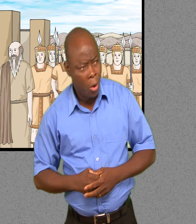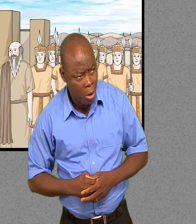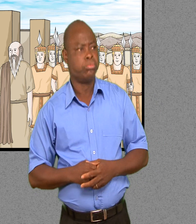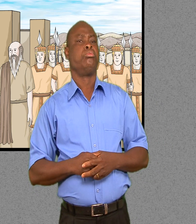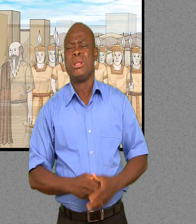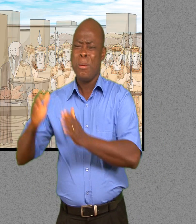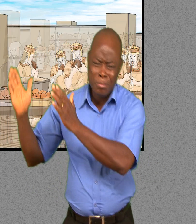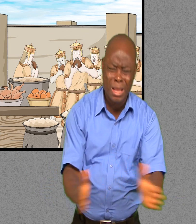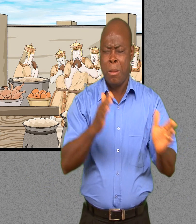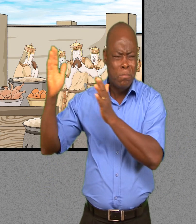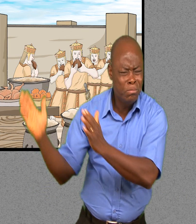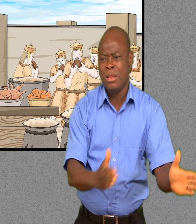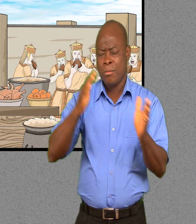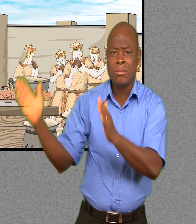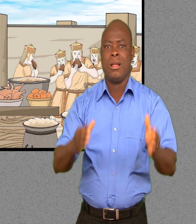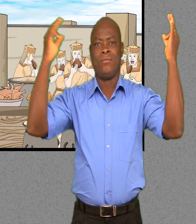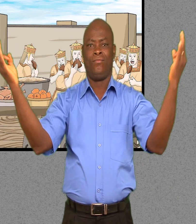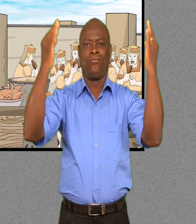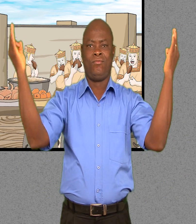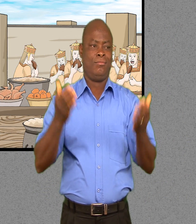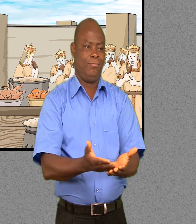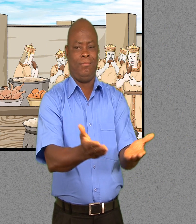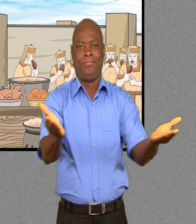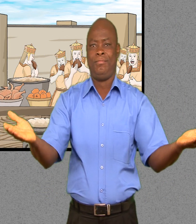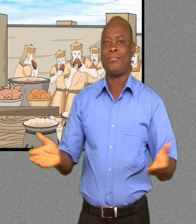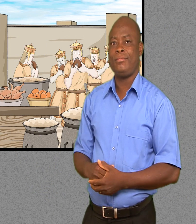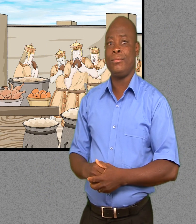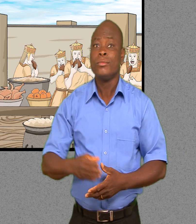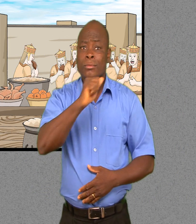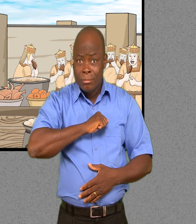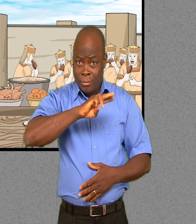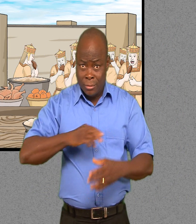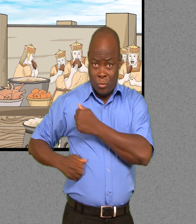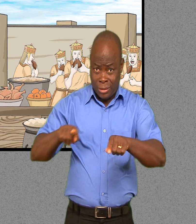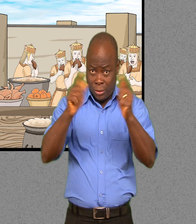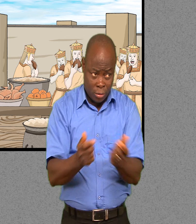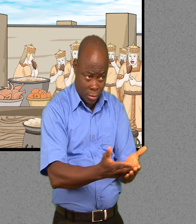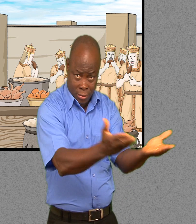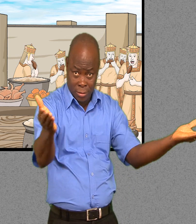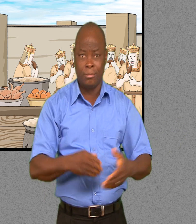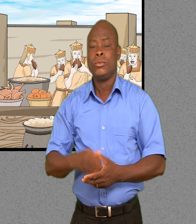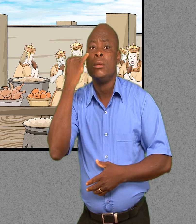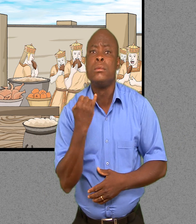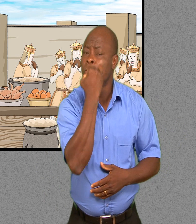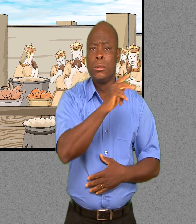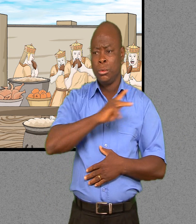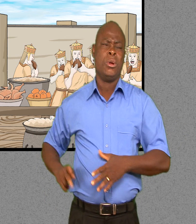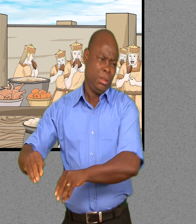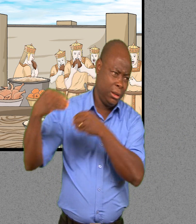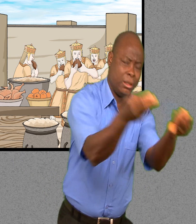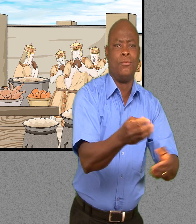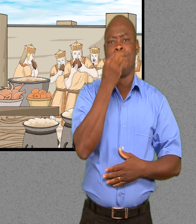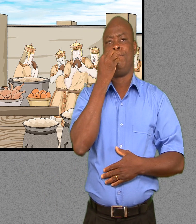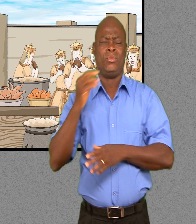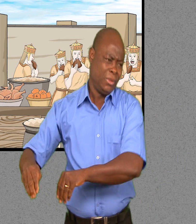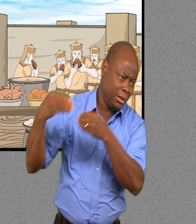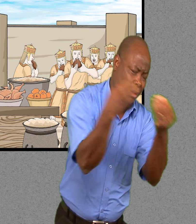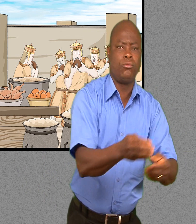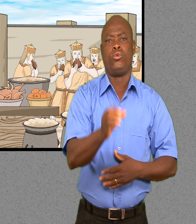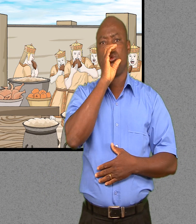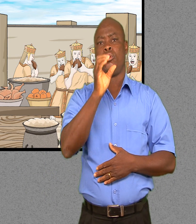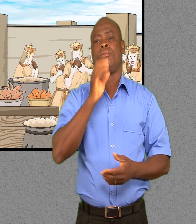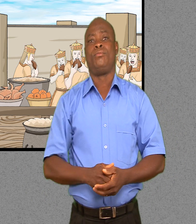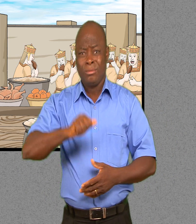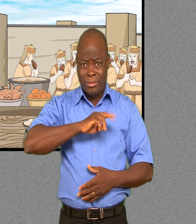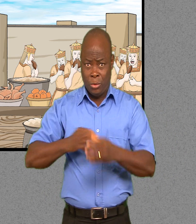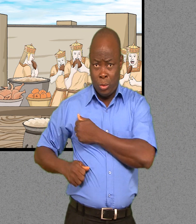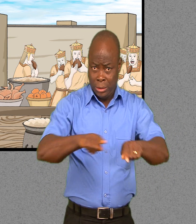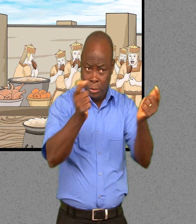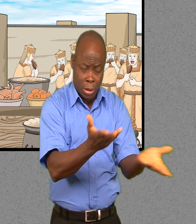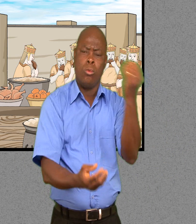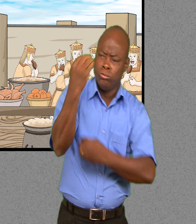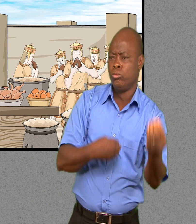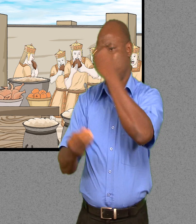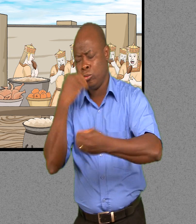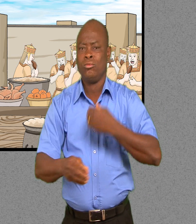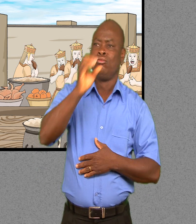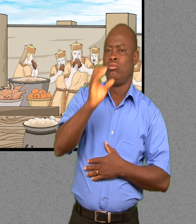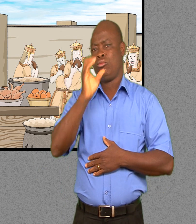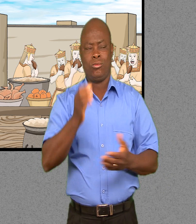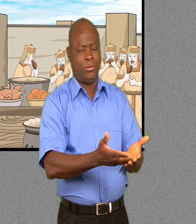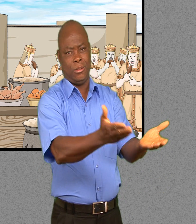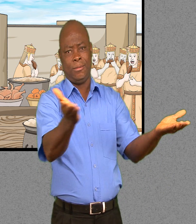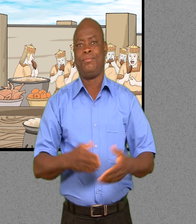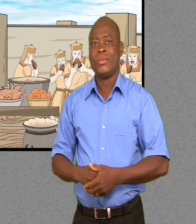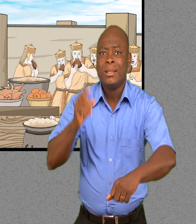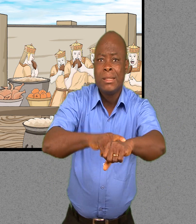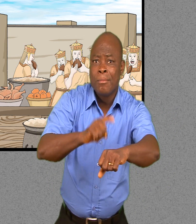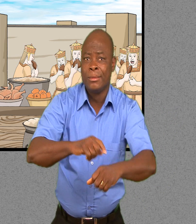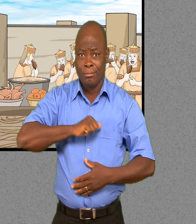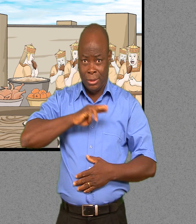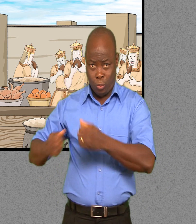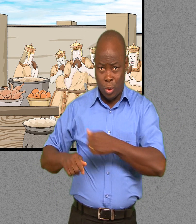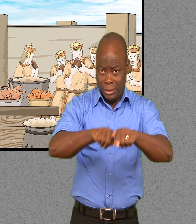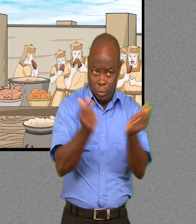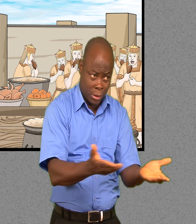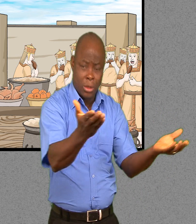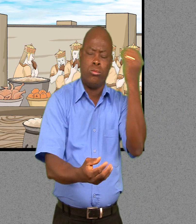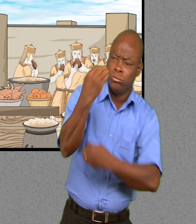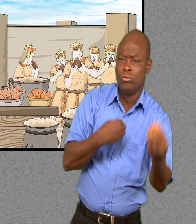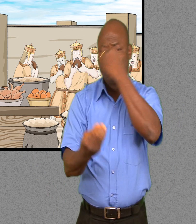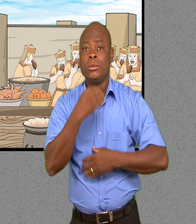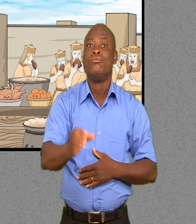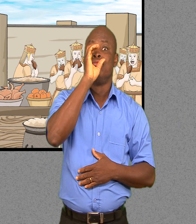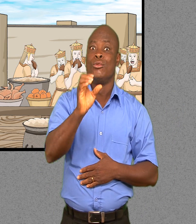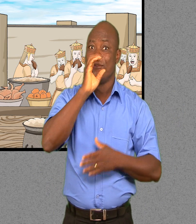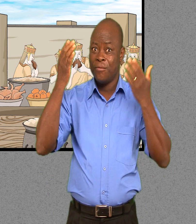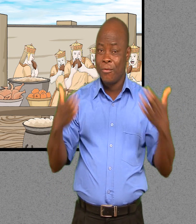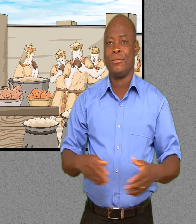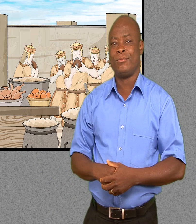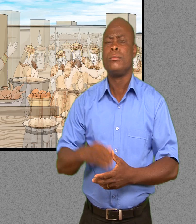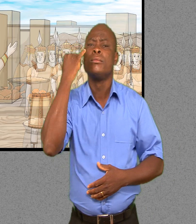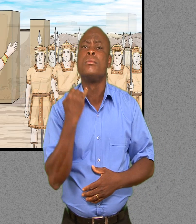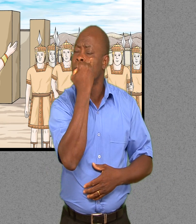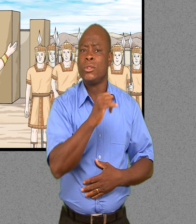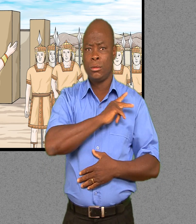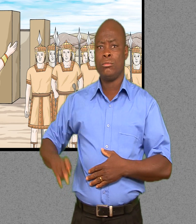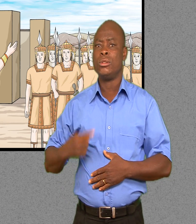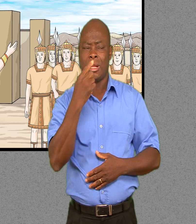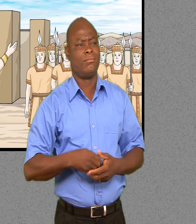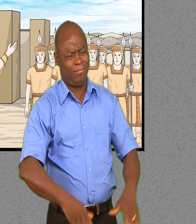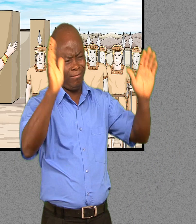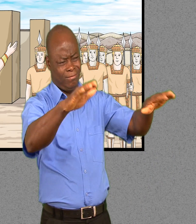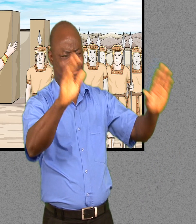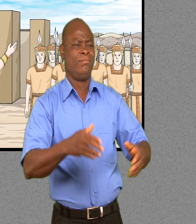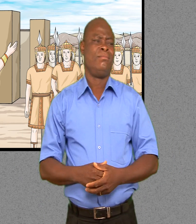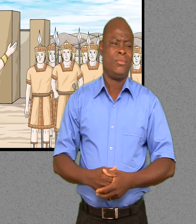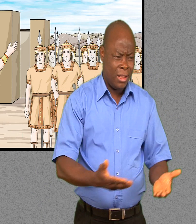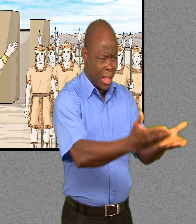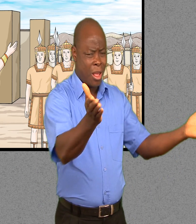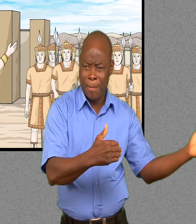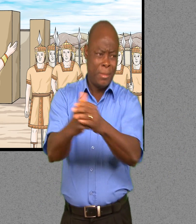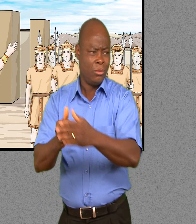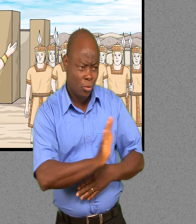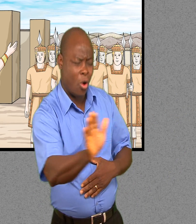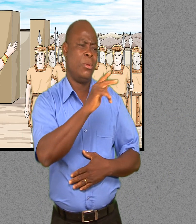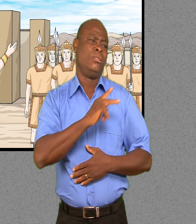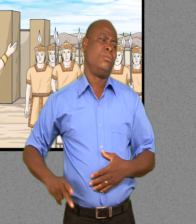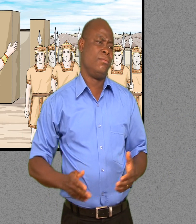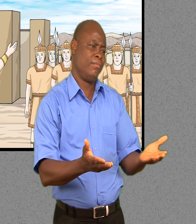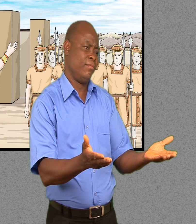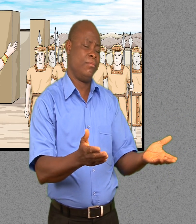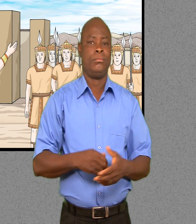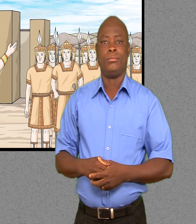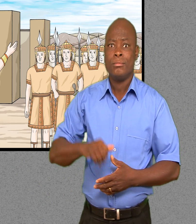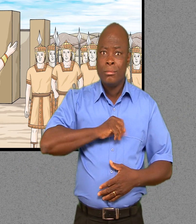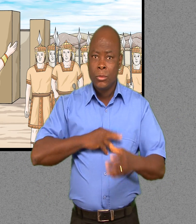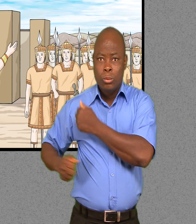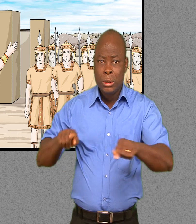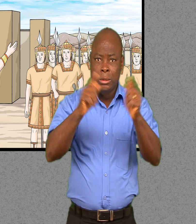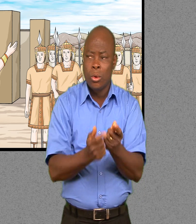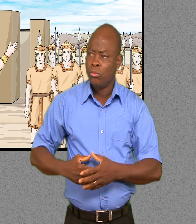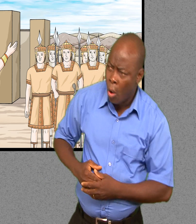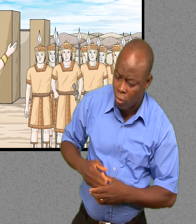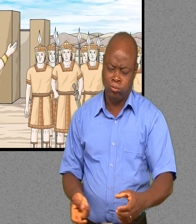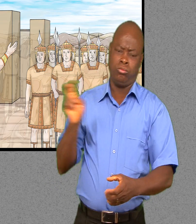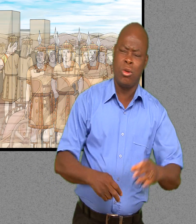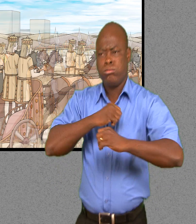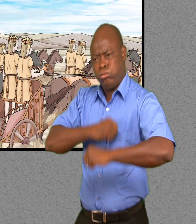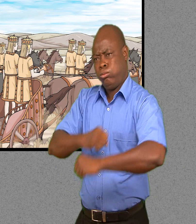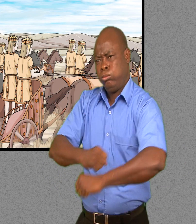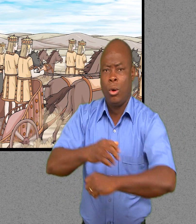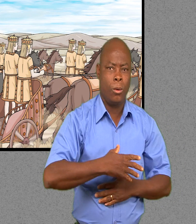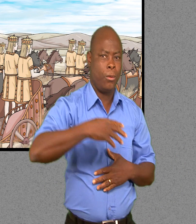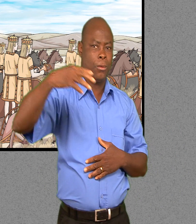So the king prepared a great feast for them, and after they had finished eating and drinking, he sent them away, and they returned to their master.